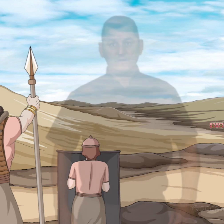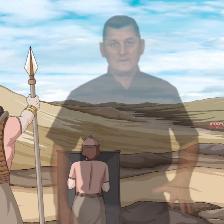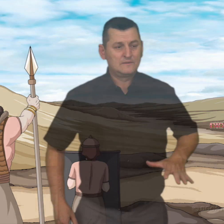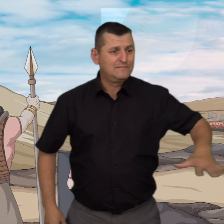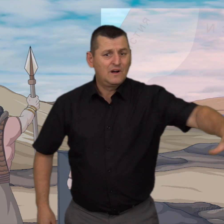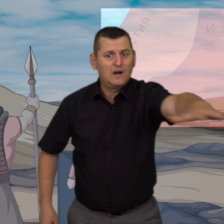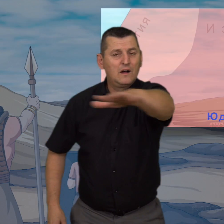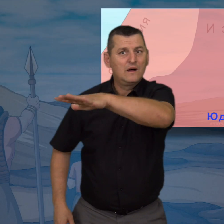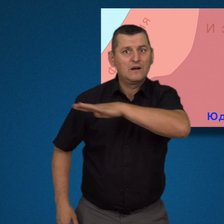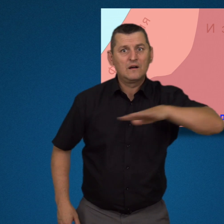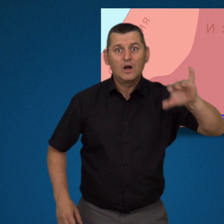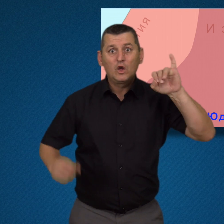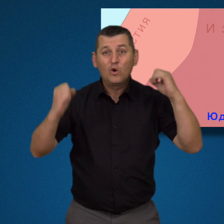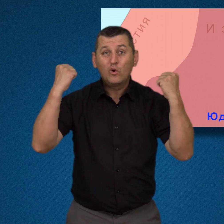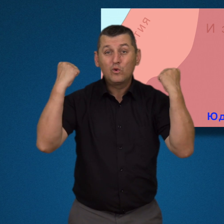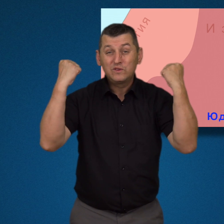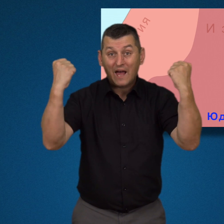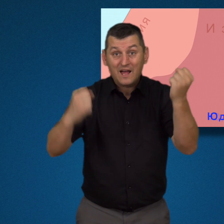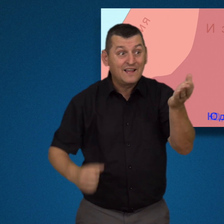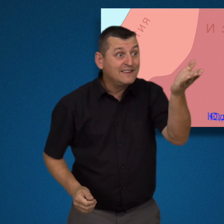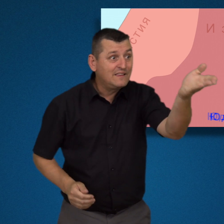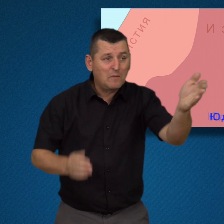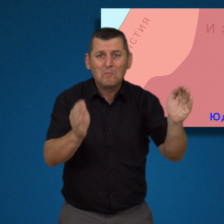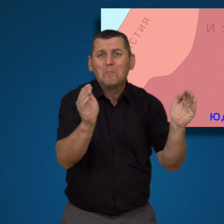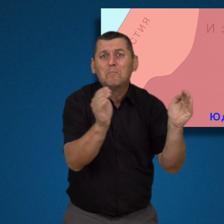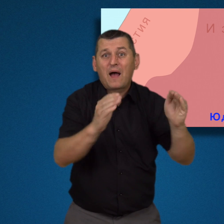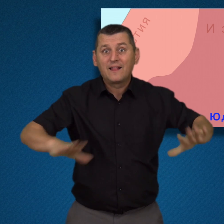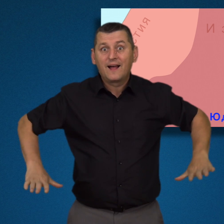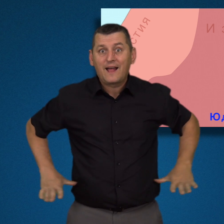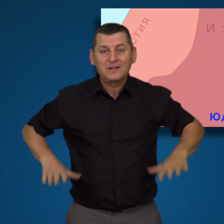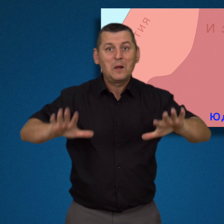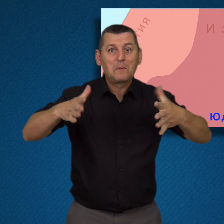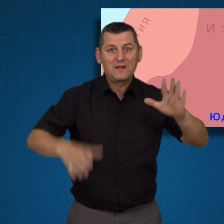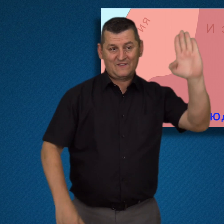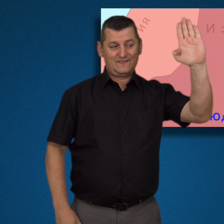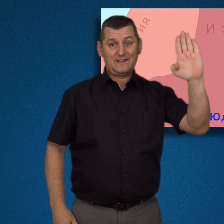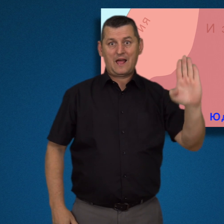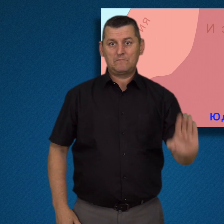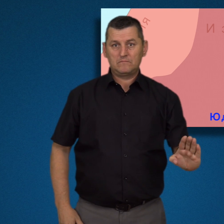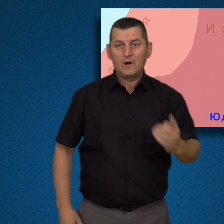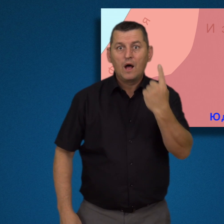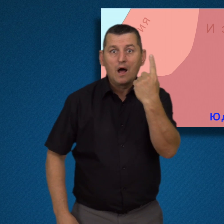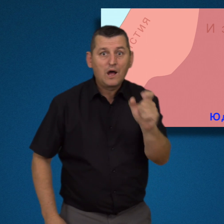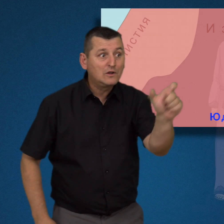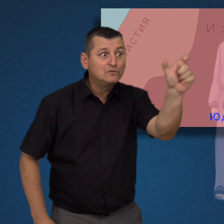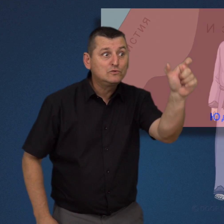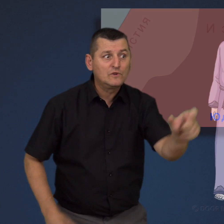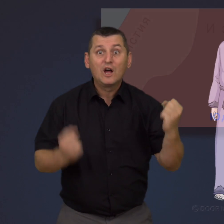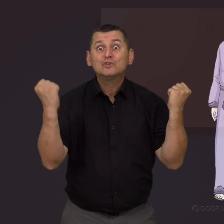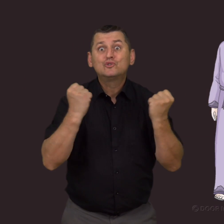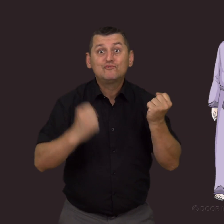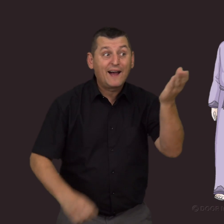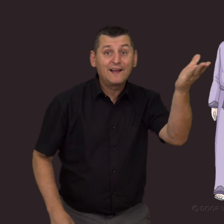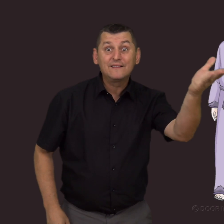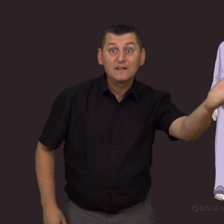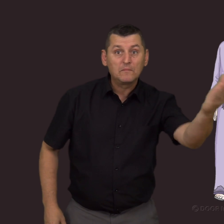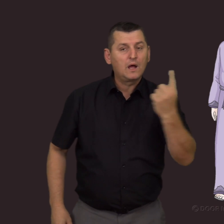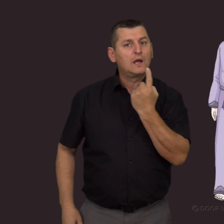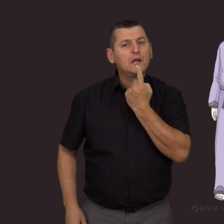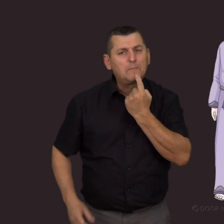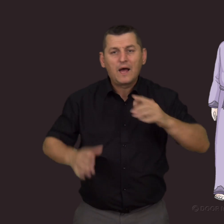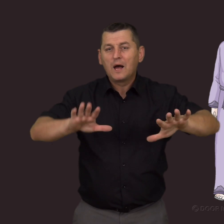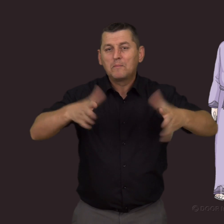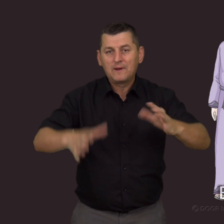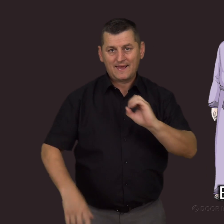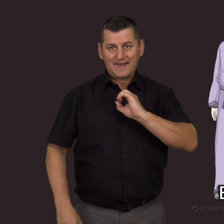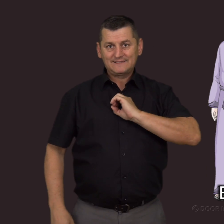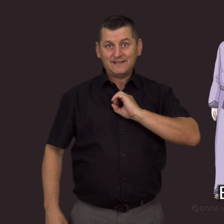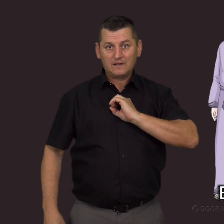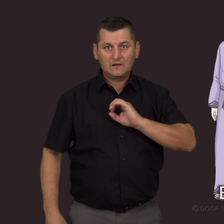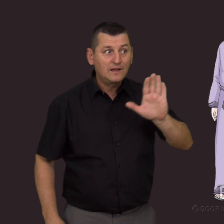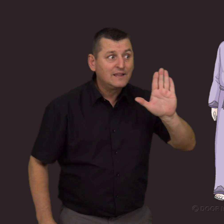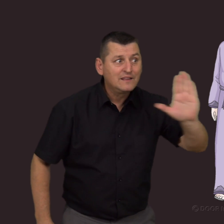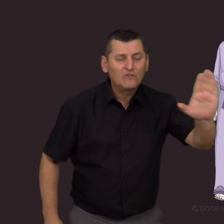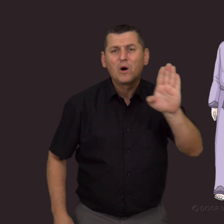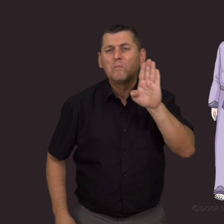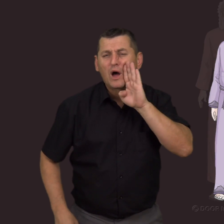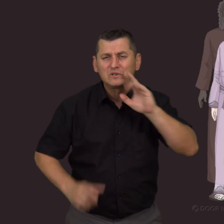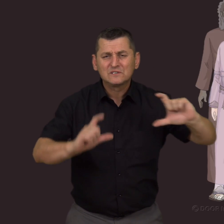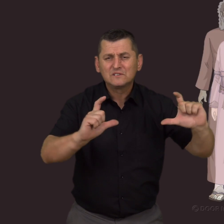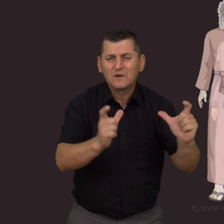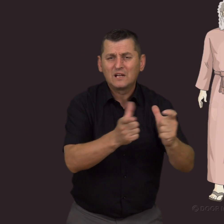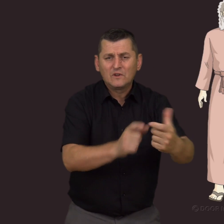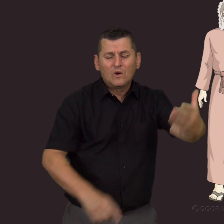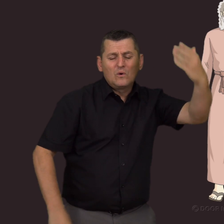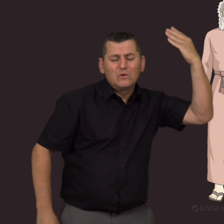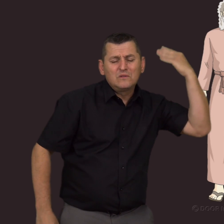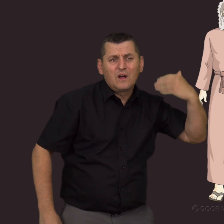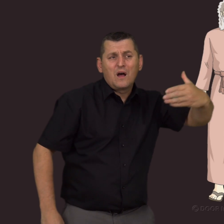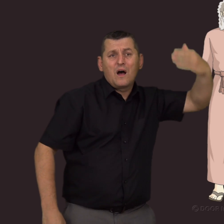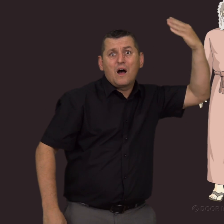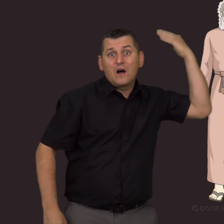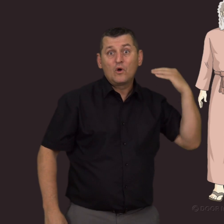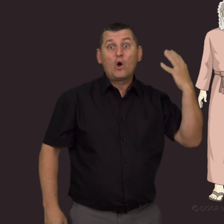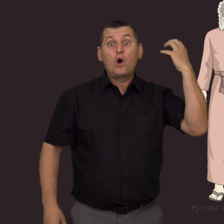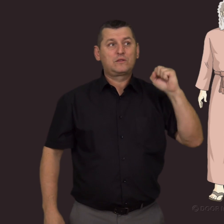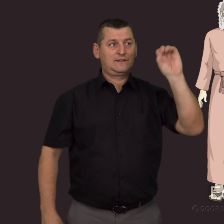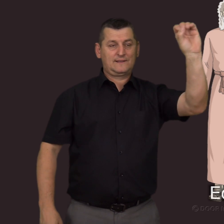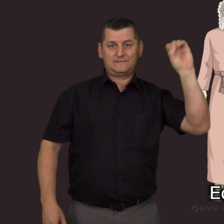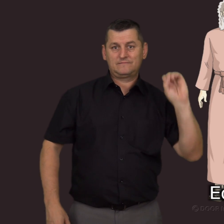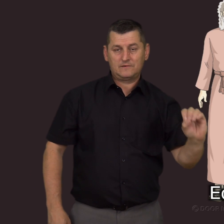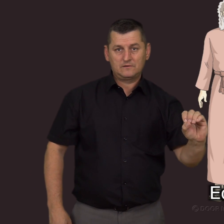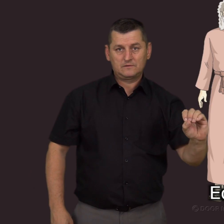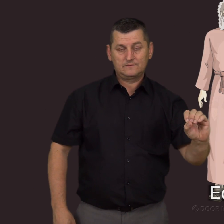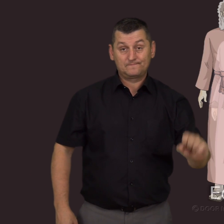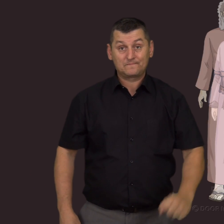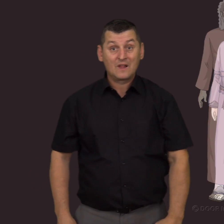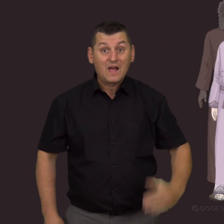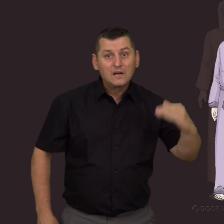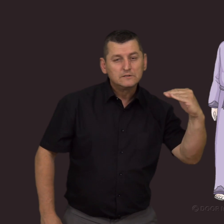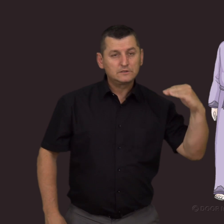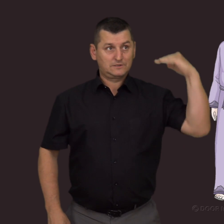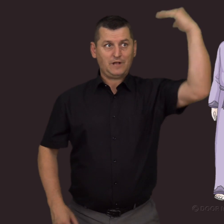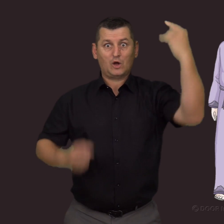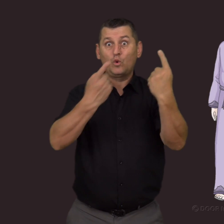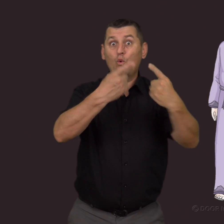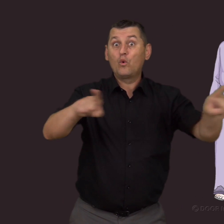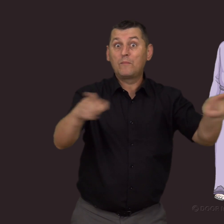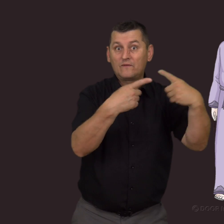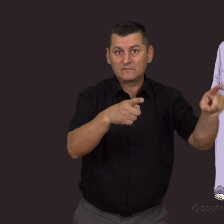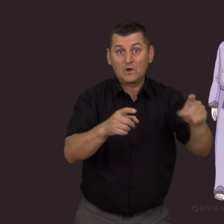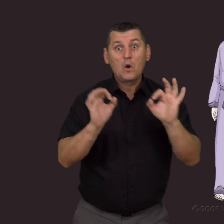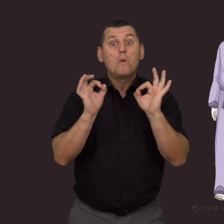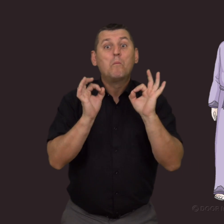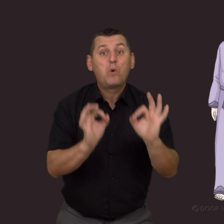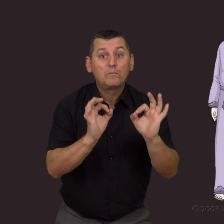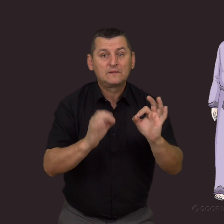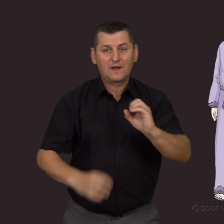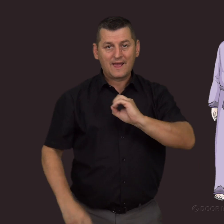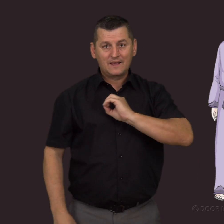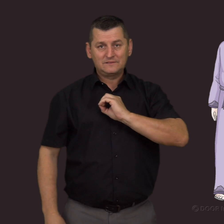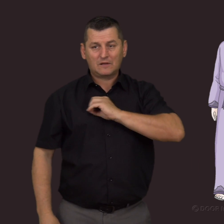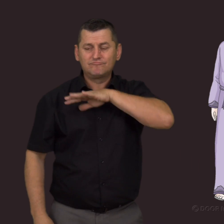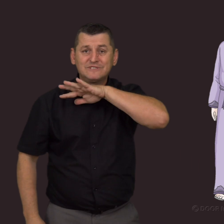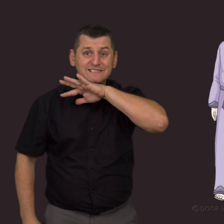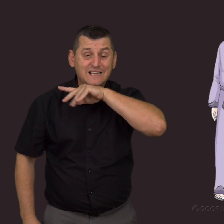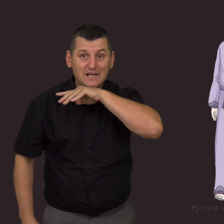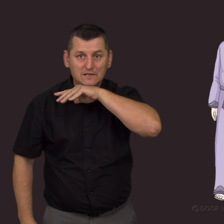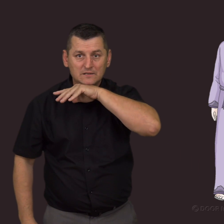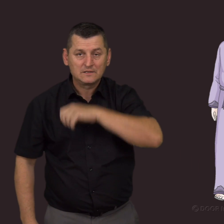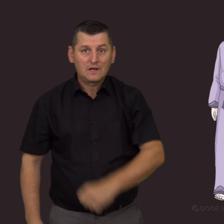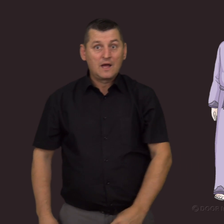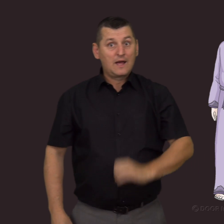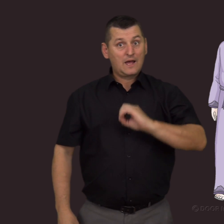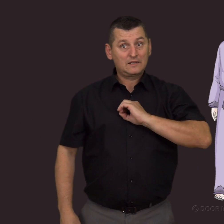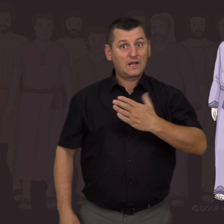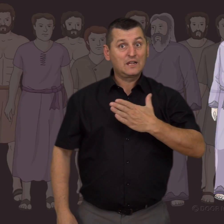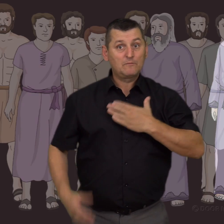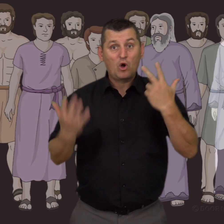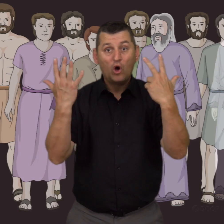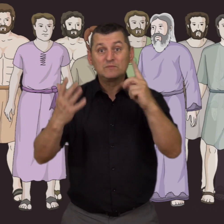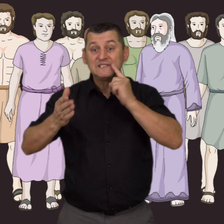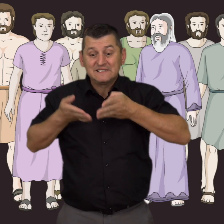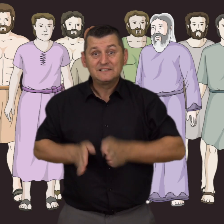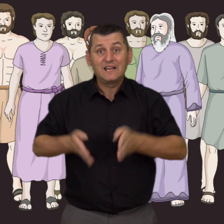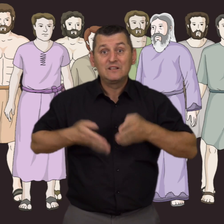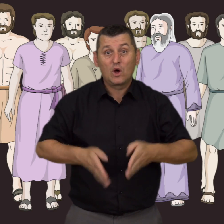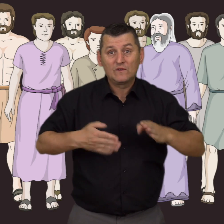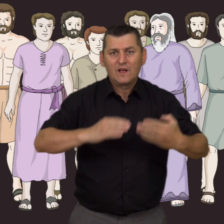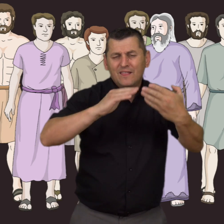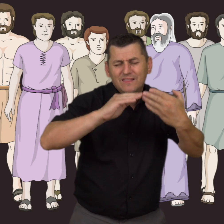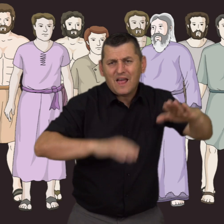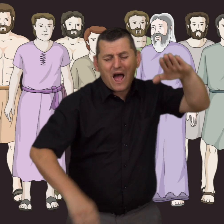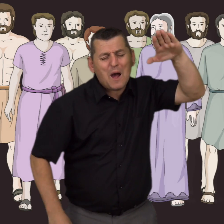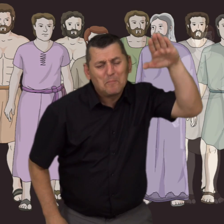Now David was the son of a man named Jesse, an Ephrathite from Bethlehem of Judah who had eight sons in the days of Saul.